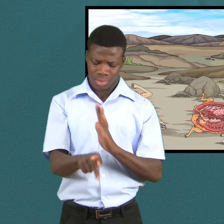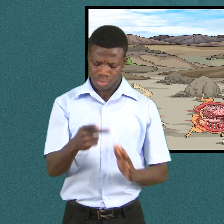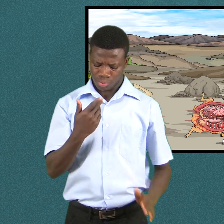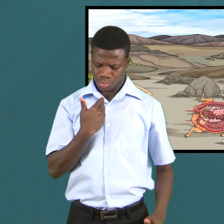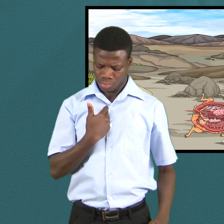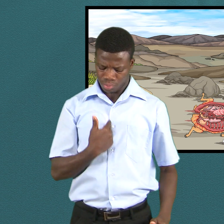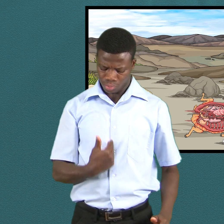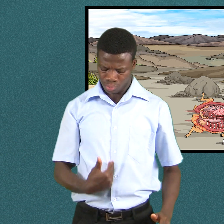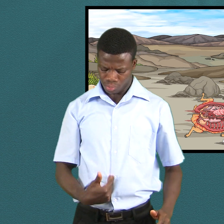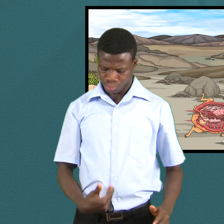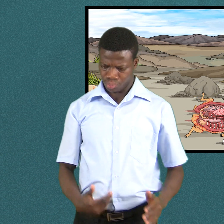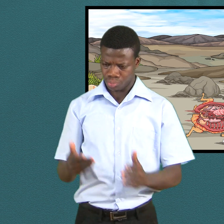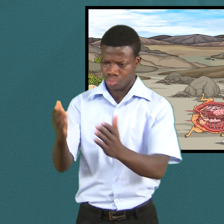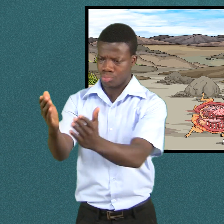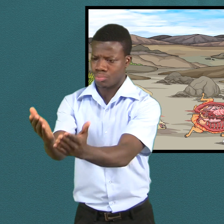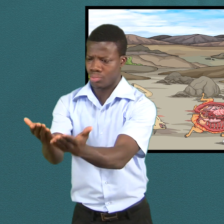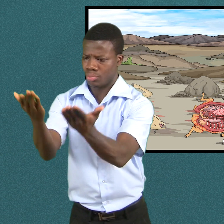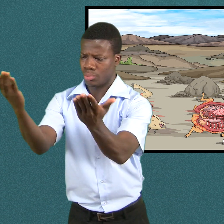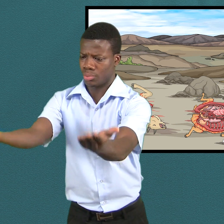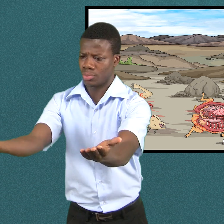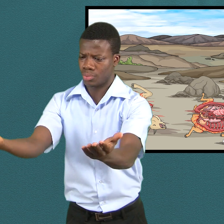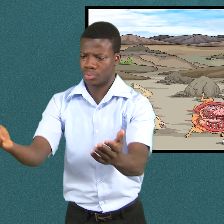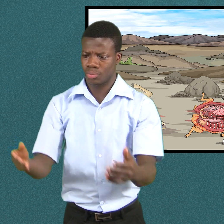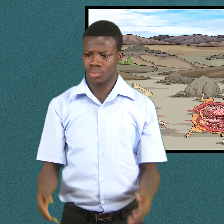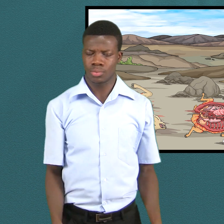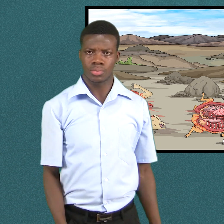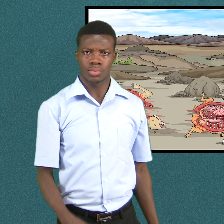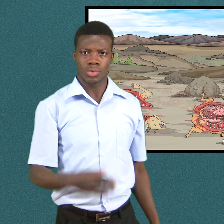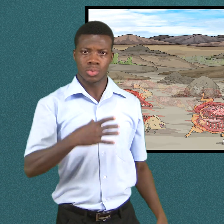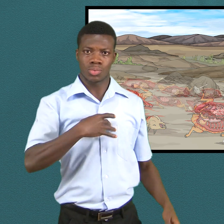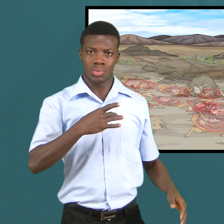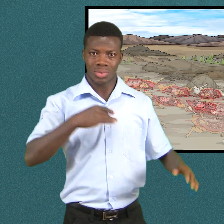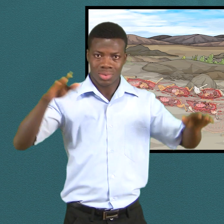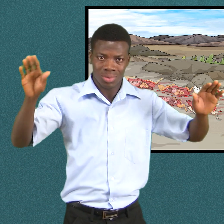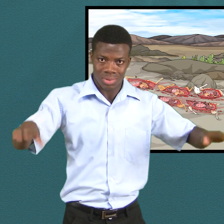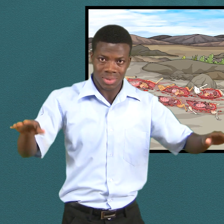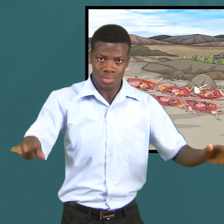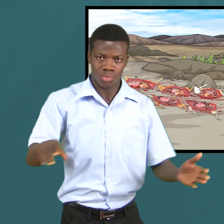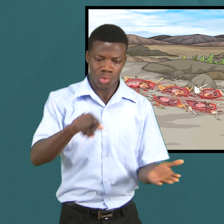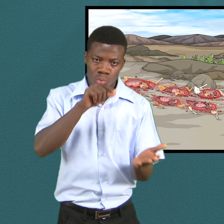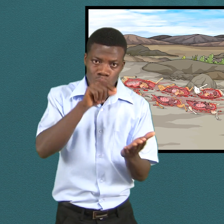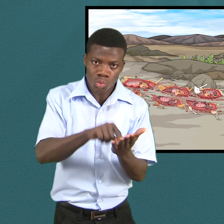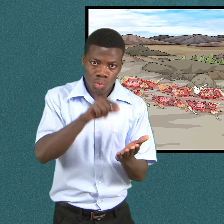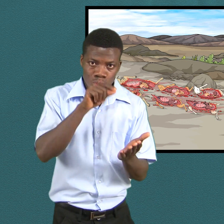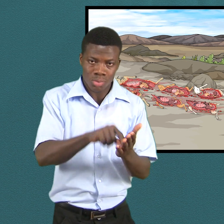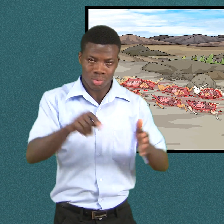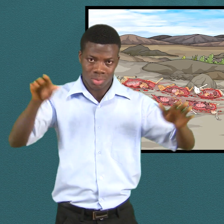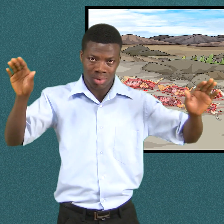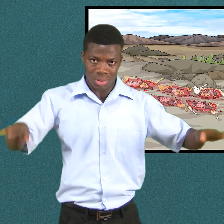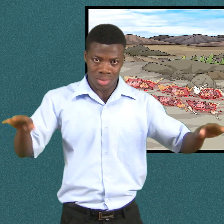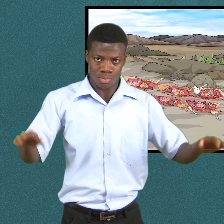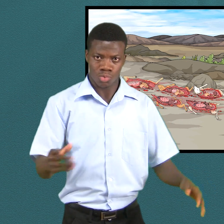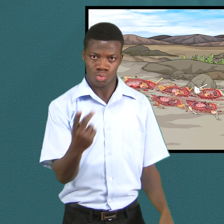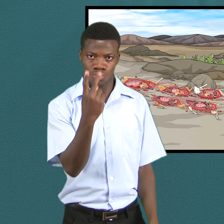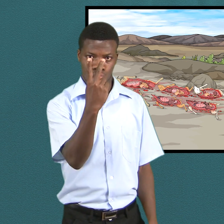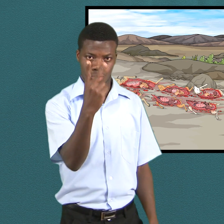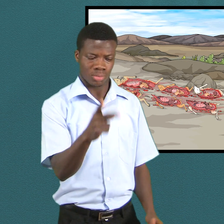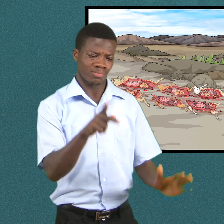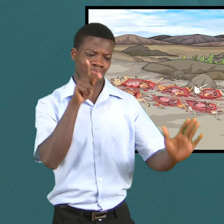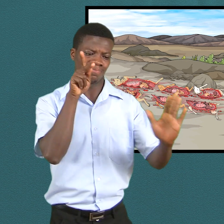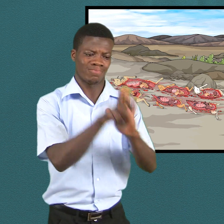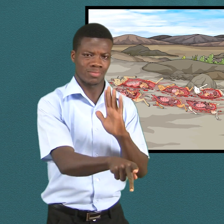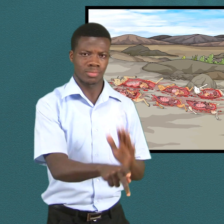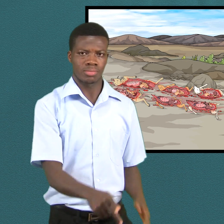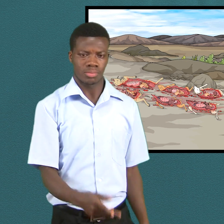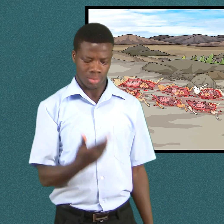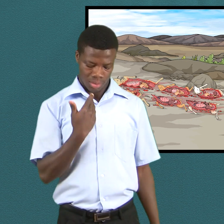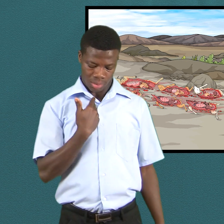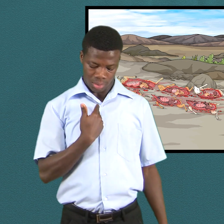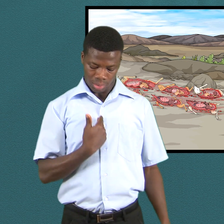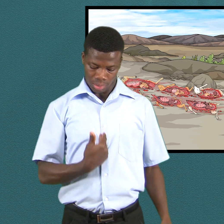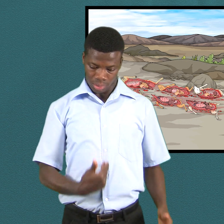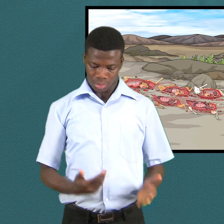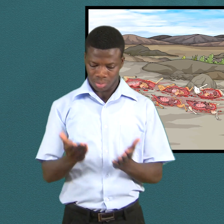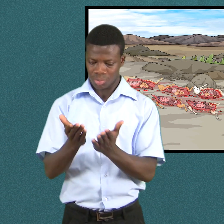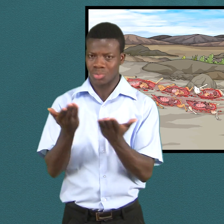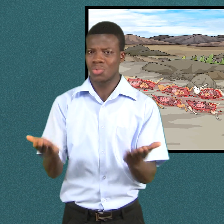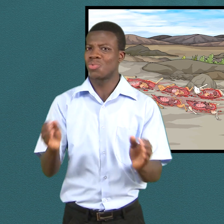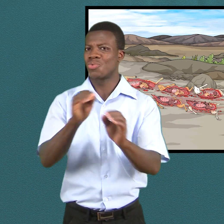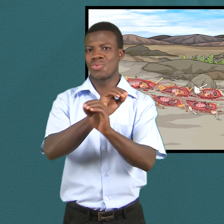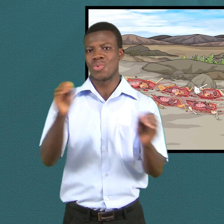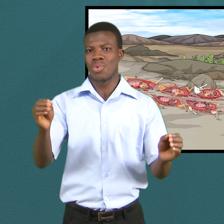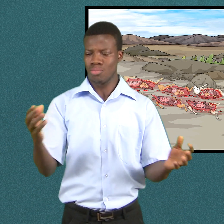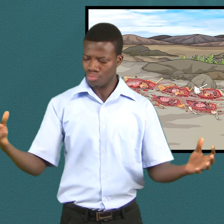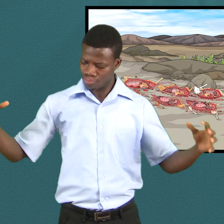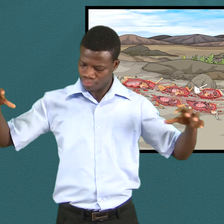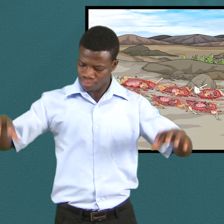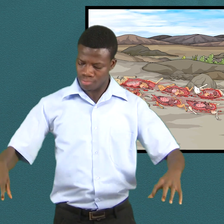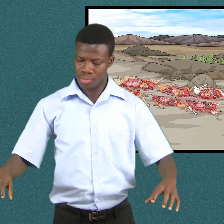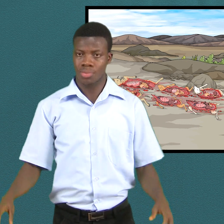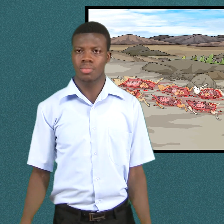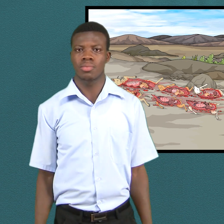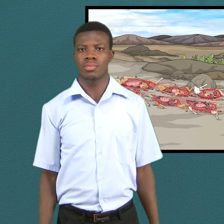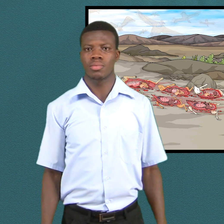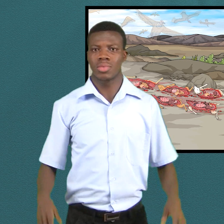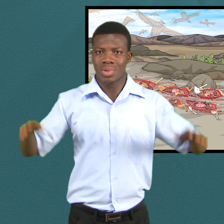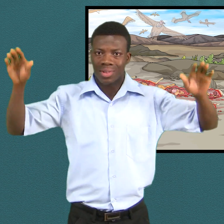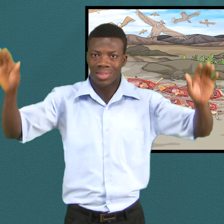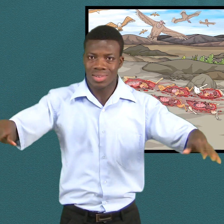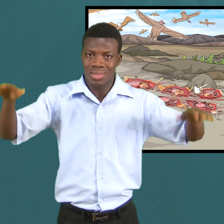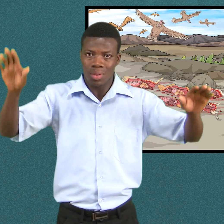The birds, however, he did not cut in half.